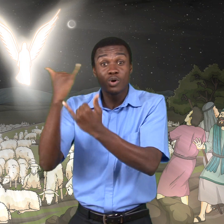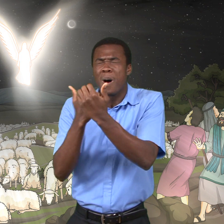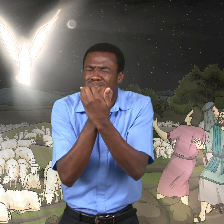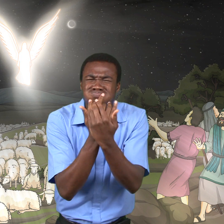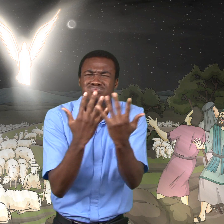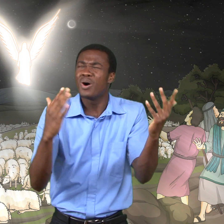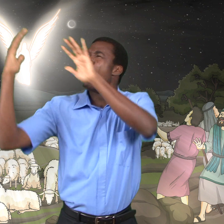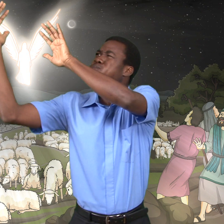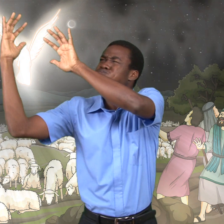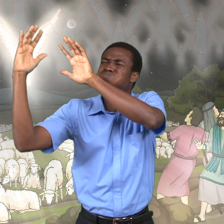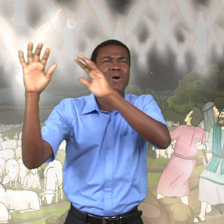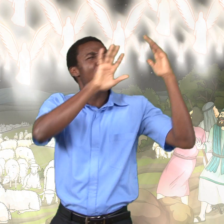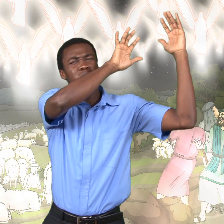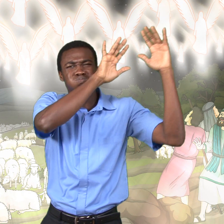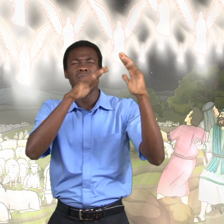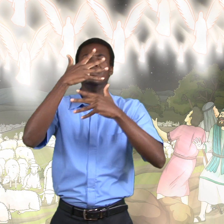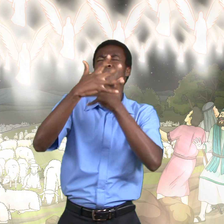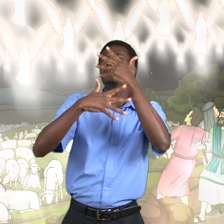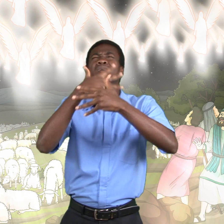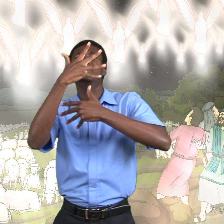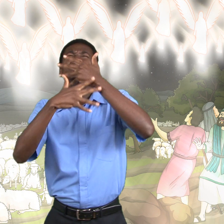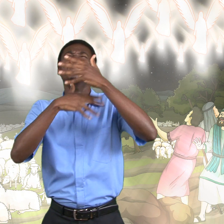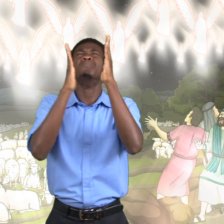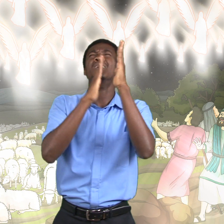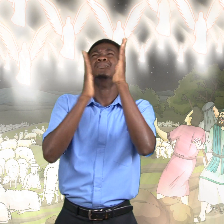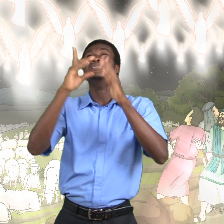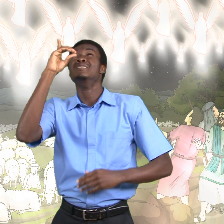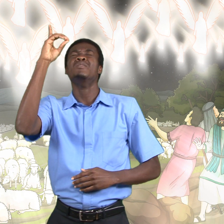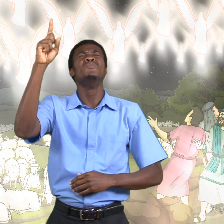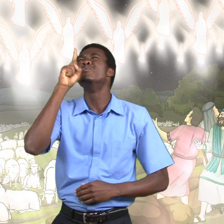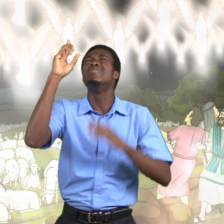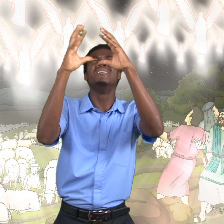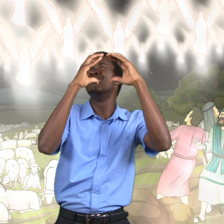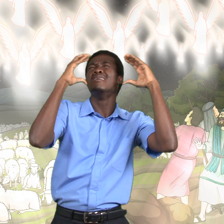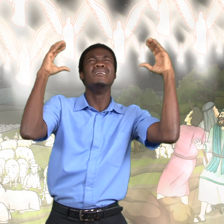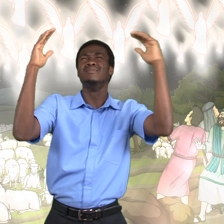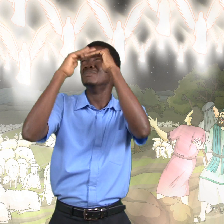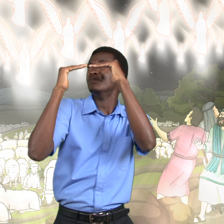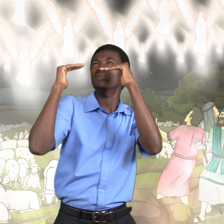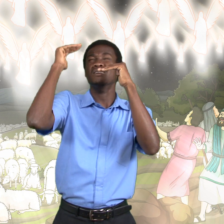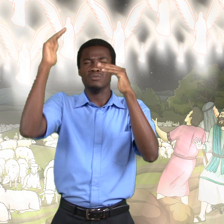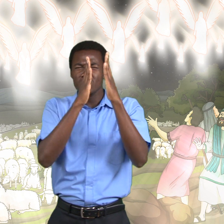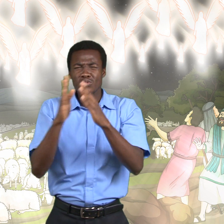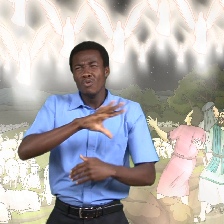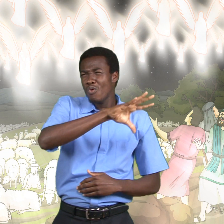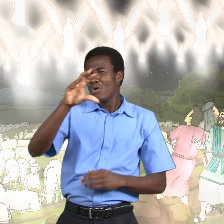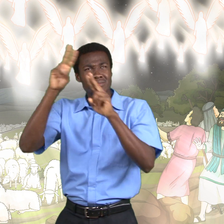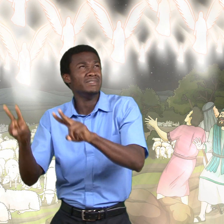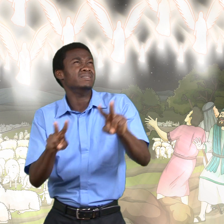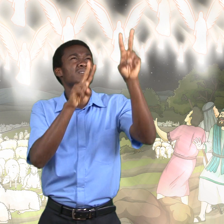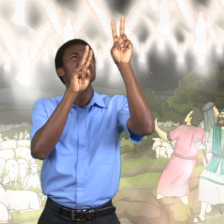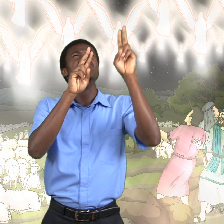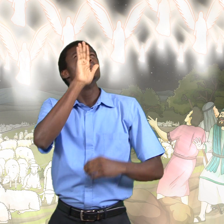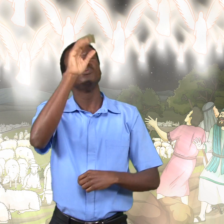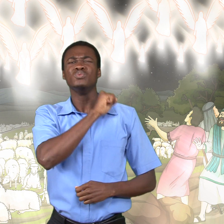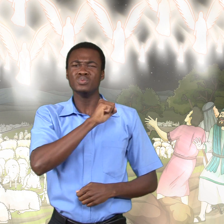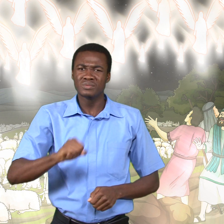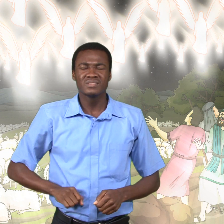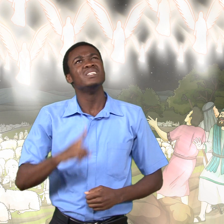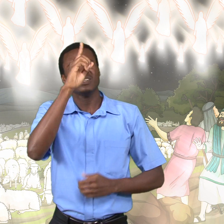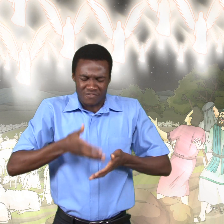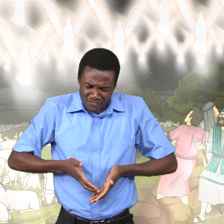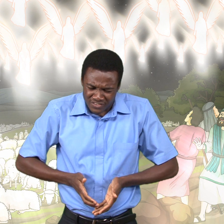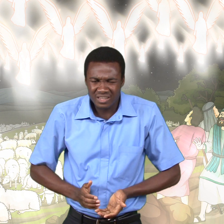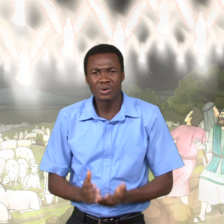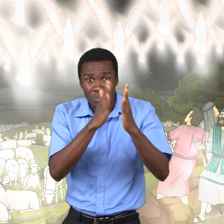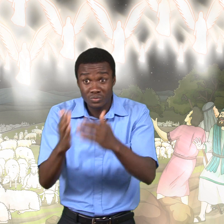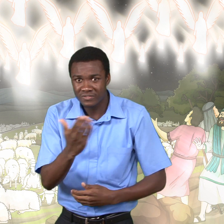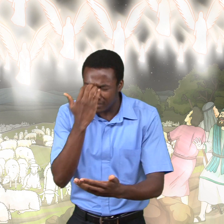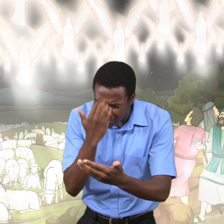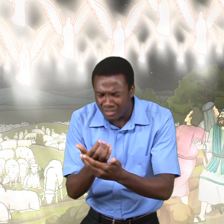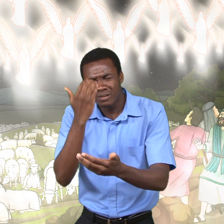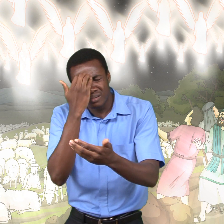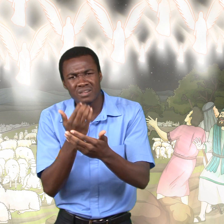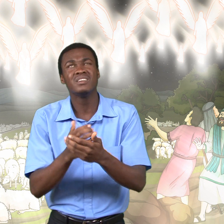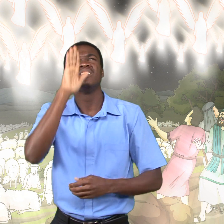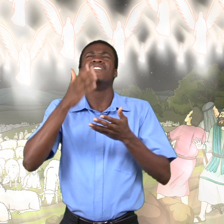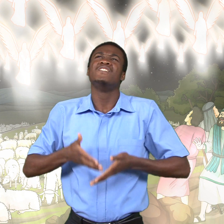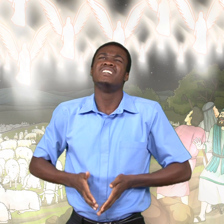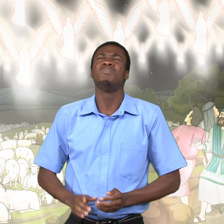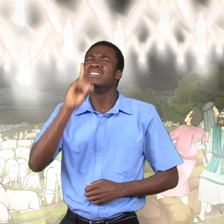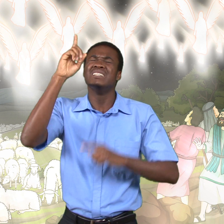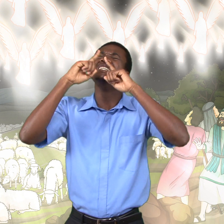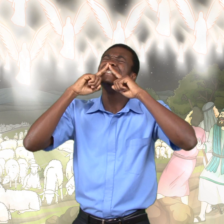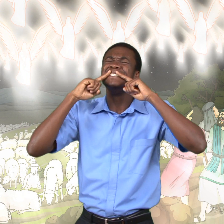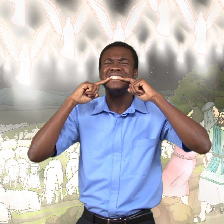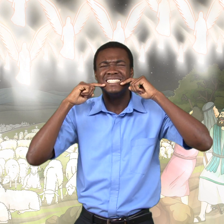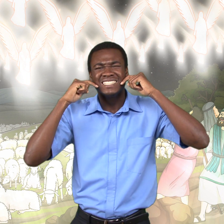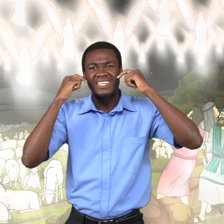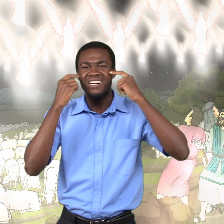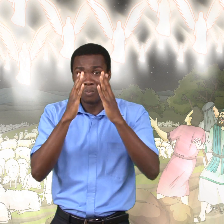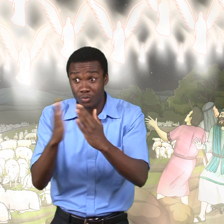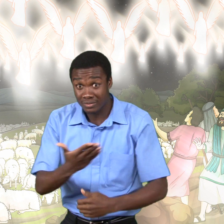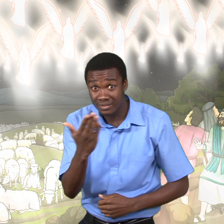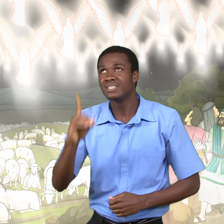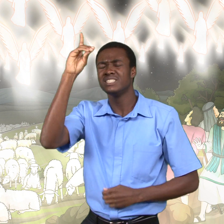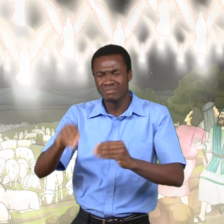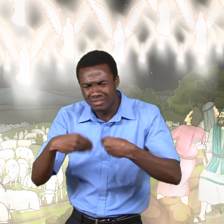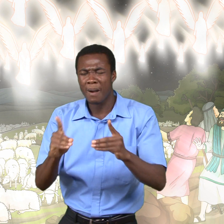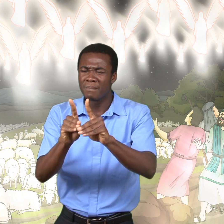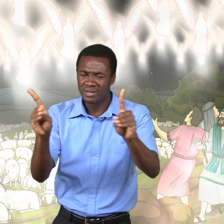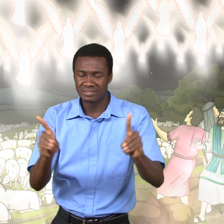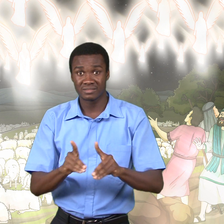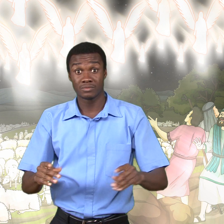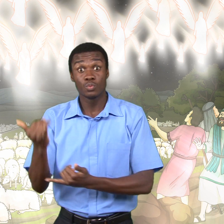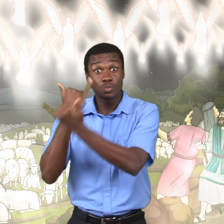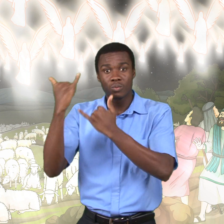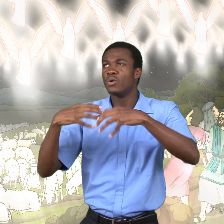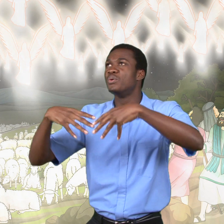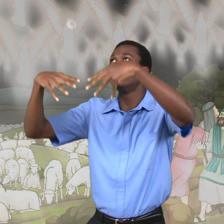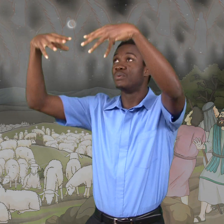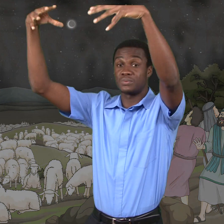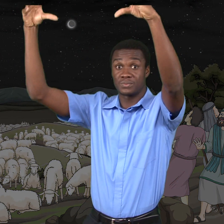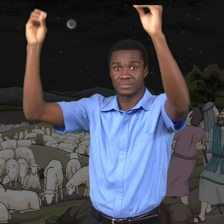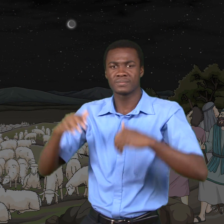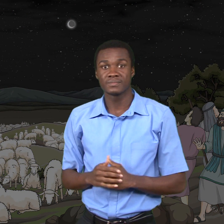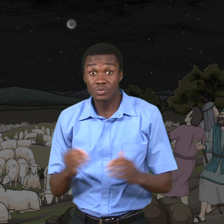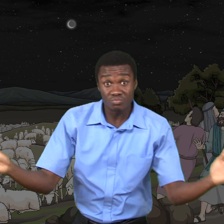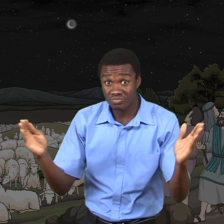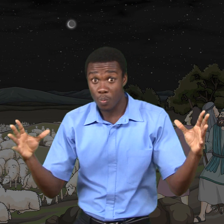And suddenly there appeared with the angel a great multitude of the heavenly host, praising God and saying: “Glory to God in the highest, and on earth peace to men on whom His favor rests!”